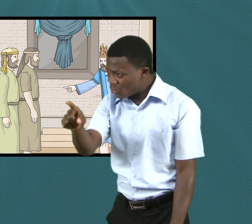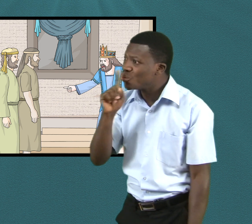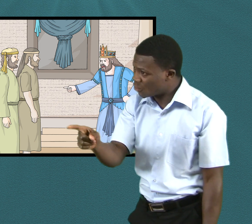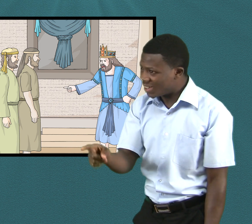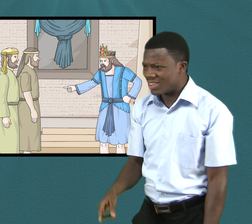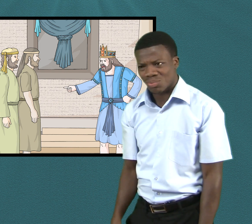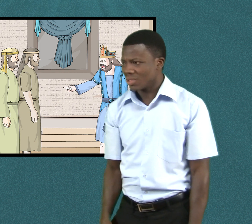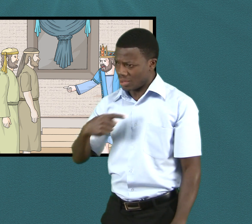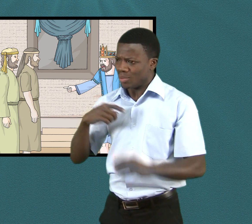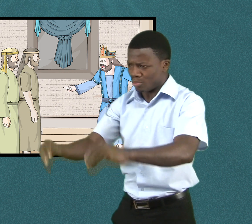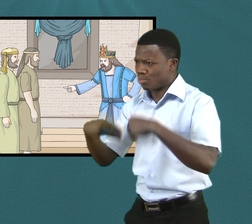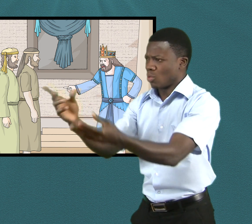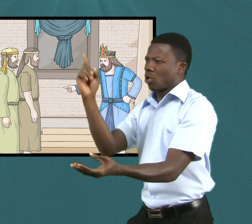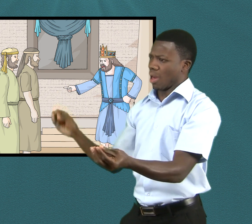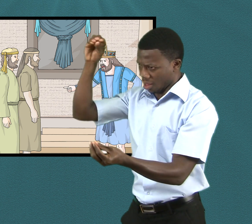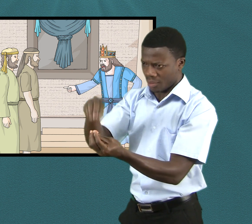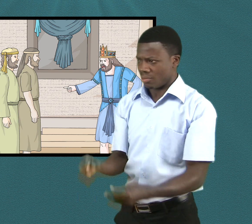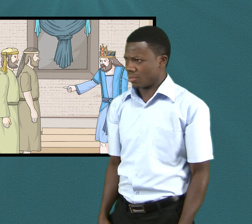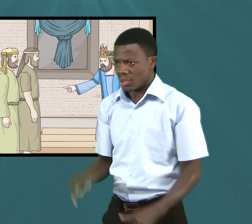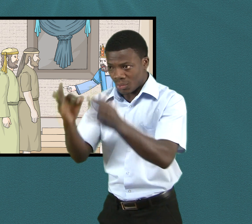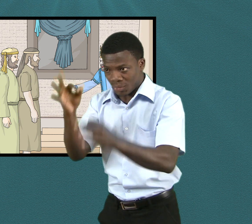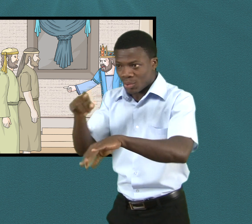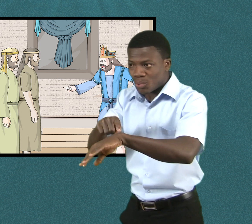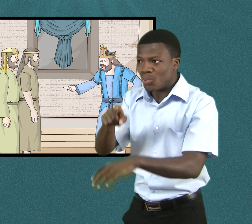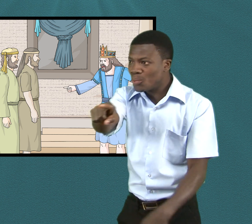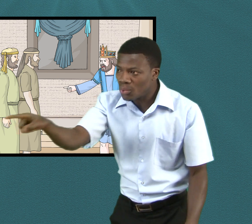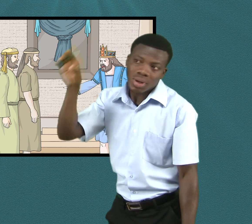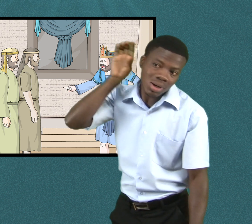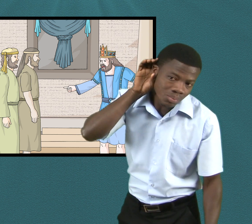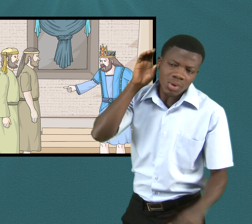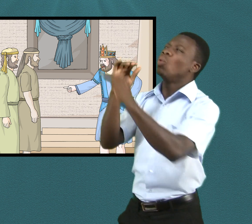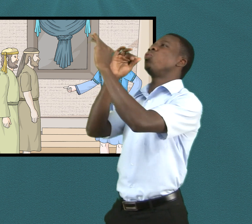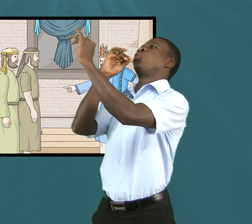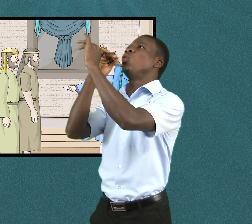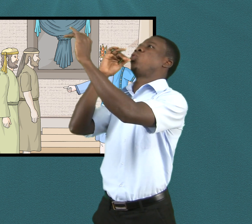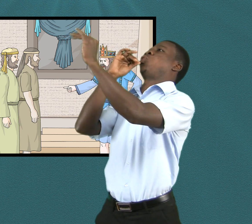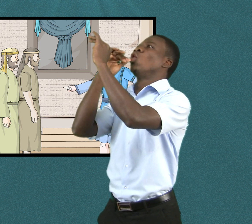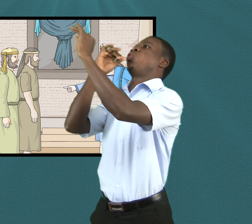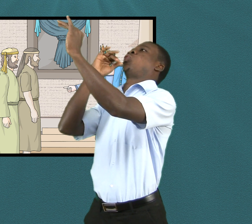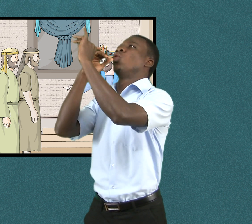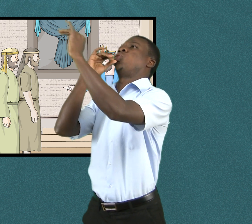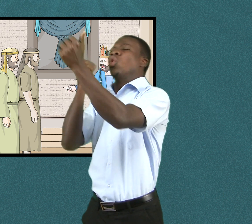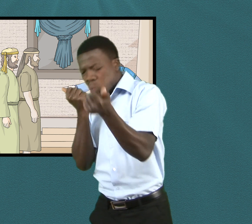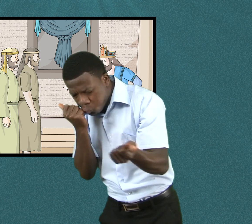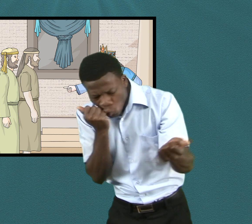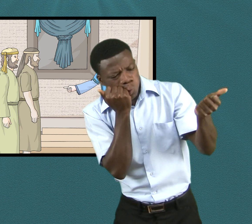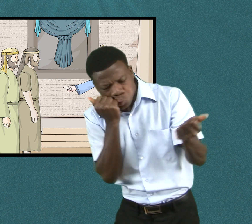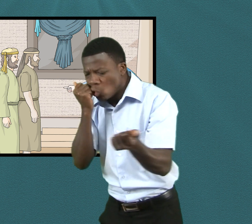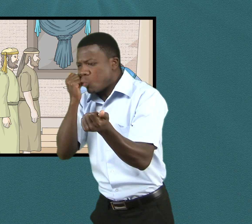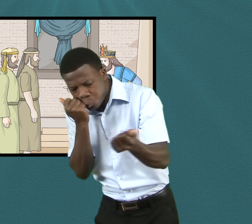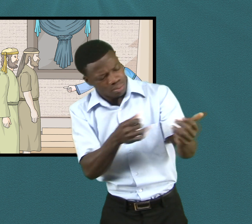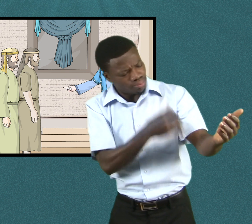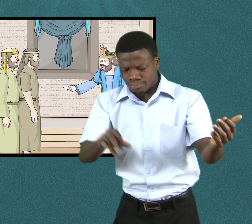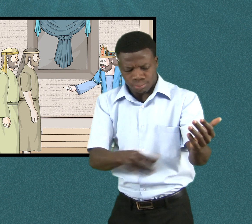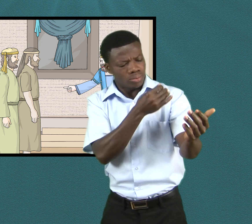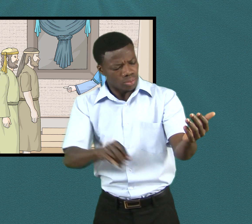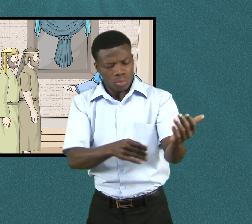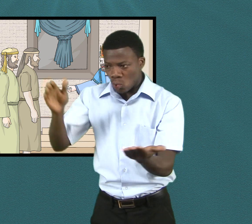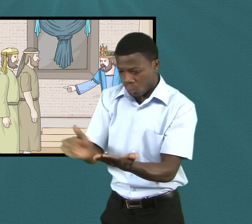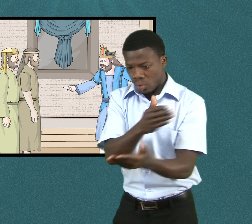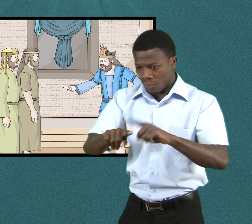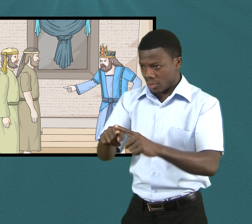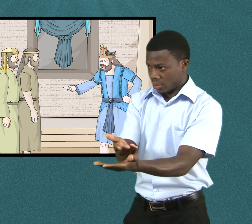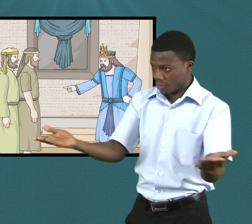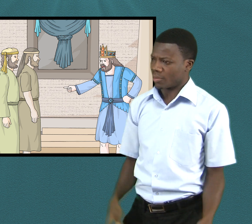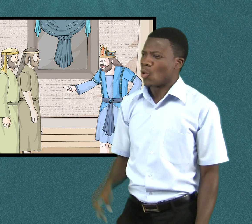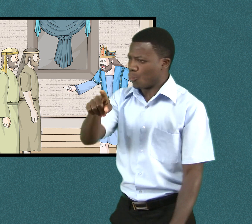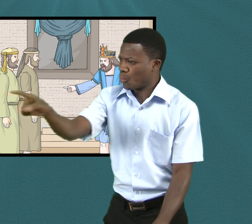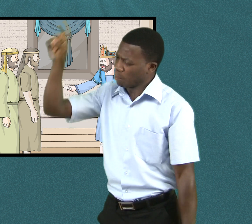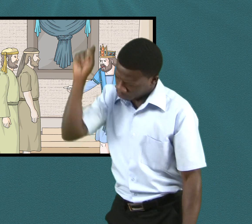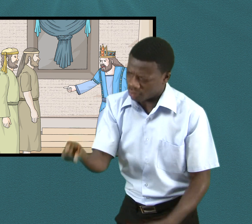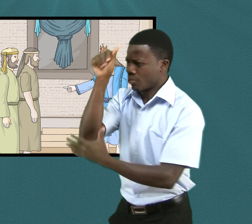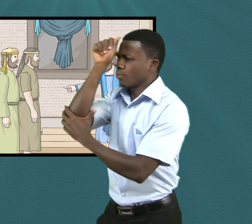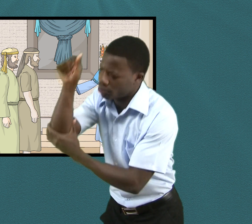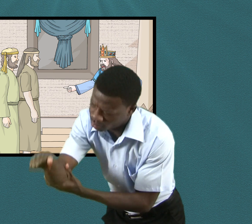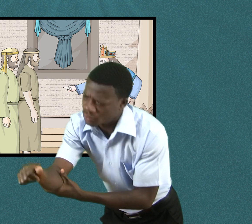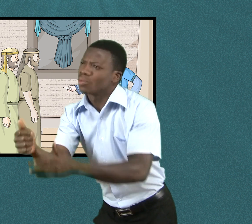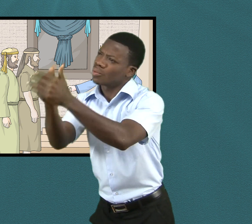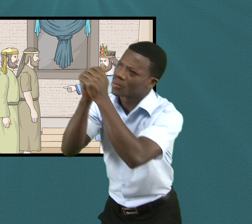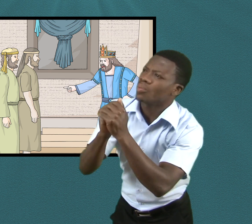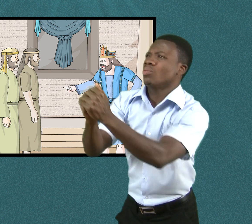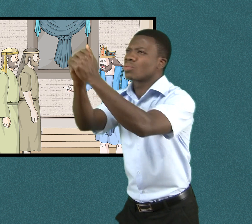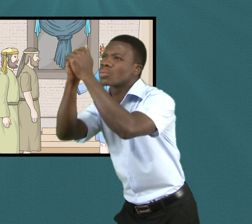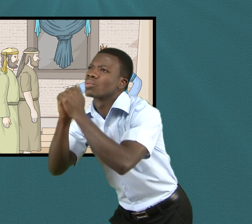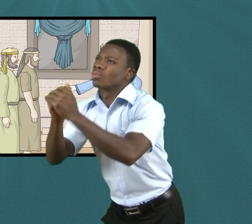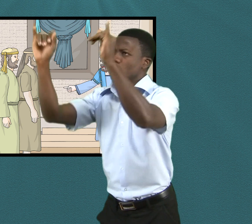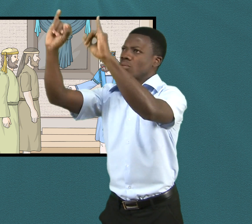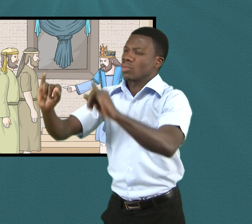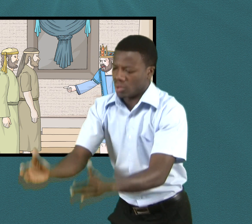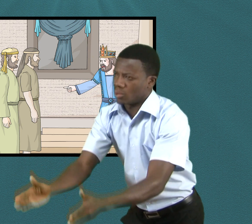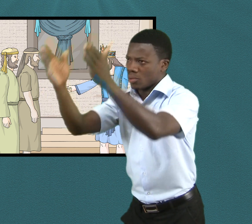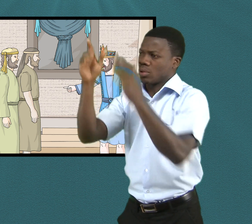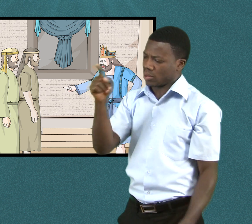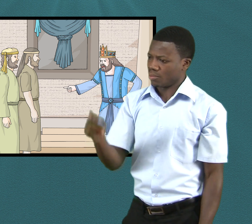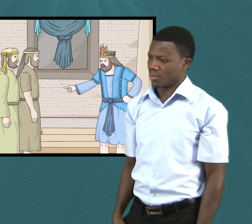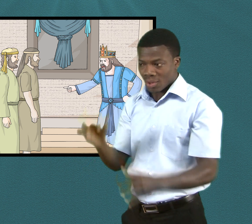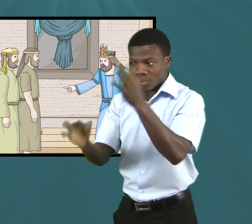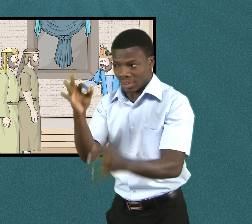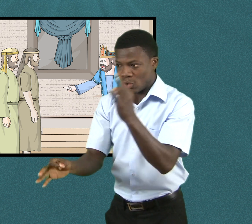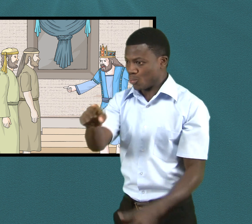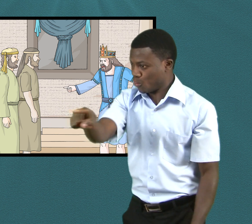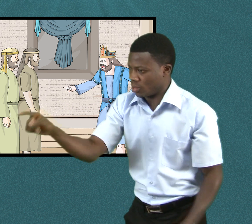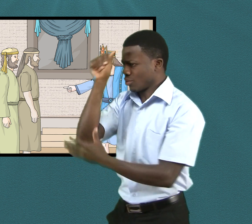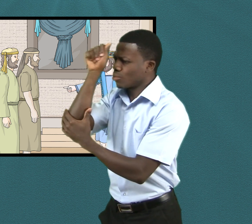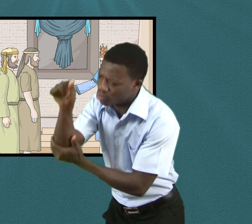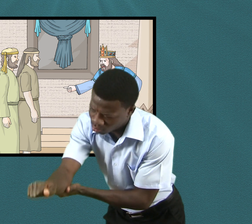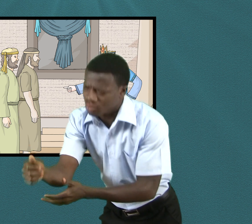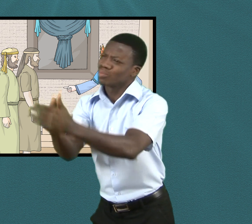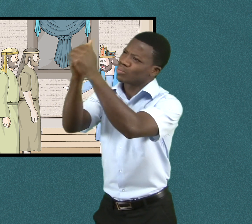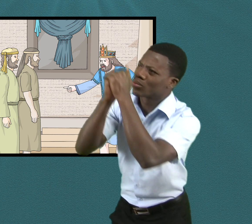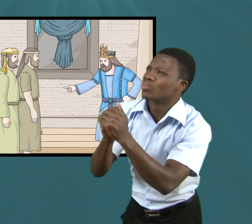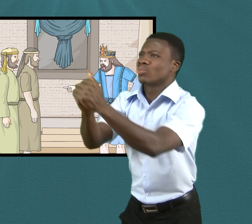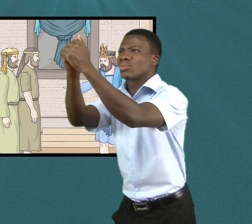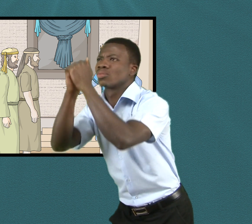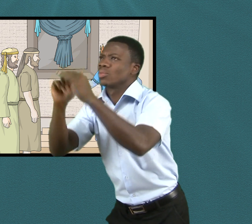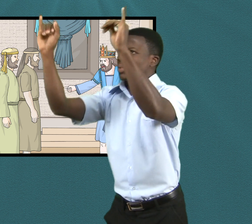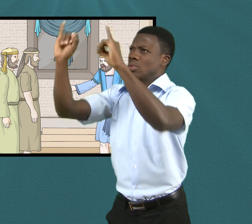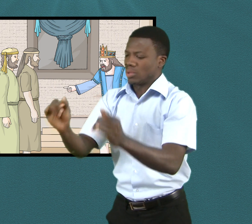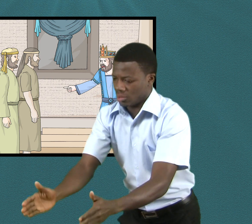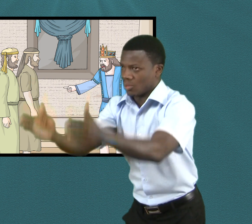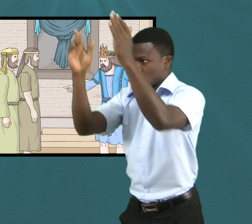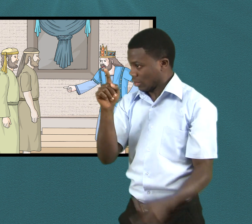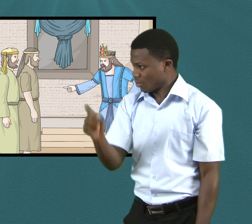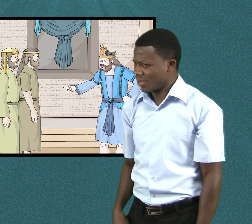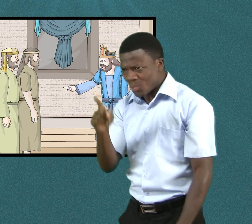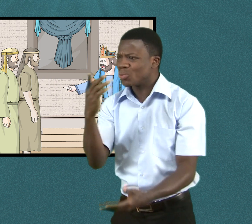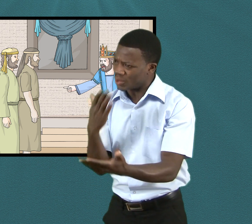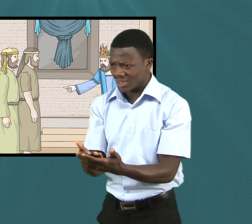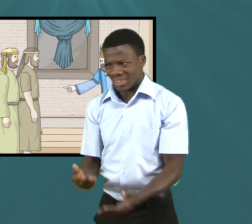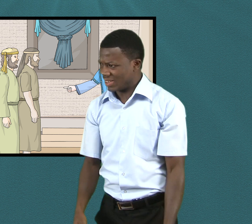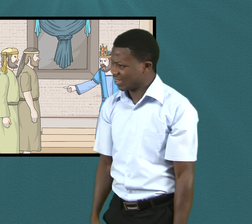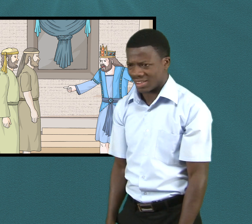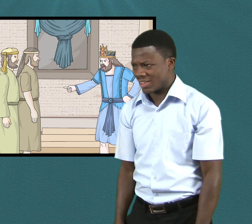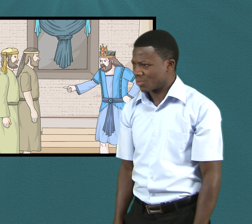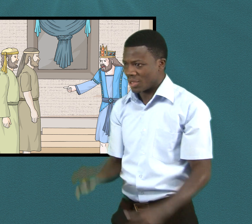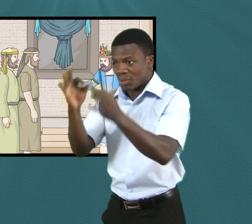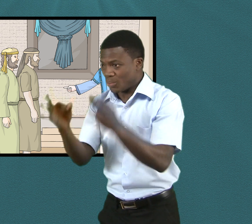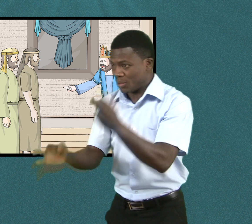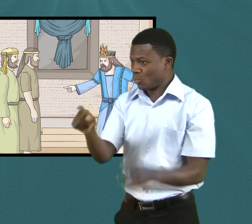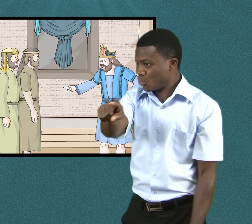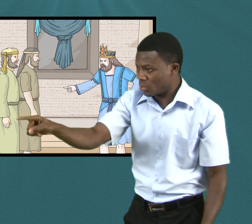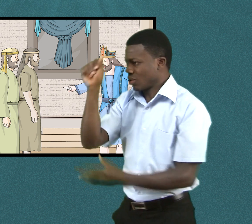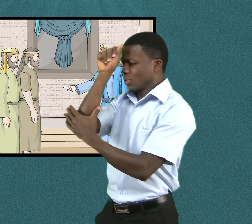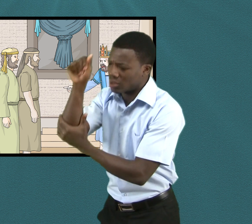Now, if you are ready, as soon as you hear the sound of the horn, flute, zither, lyre, harp, pipes, and all kinds of music, you must fall down and worship the statue I have made.